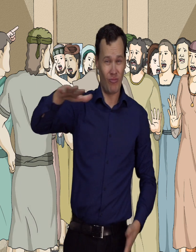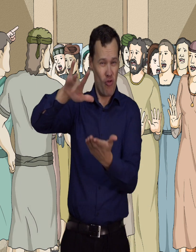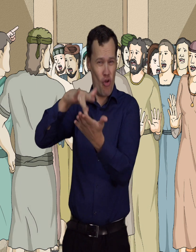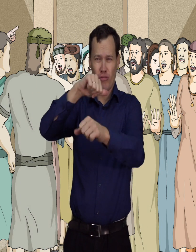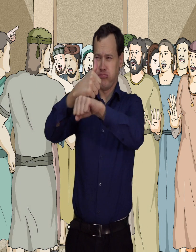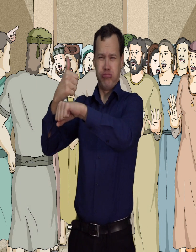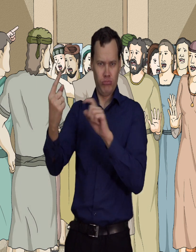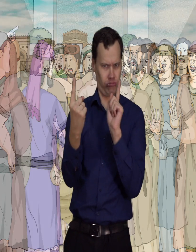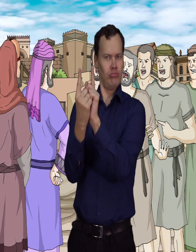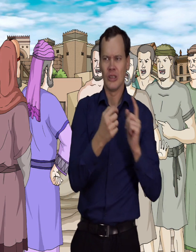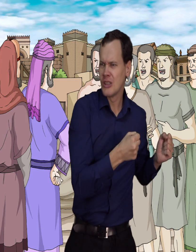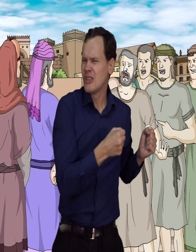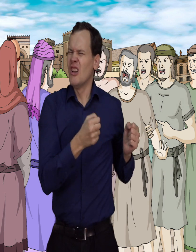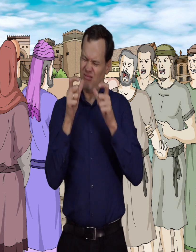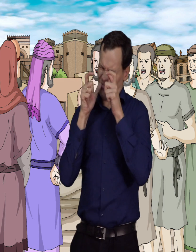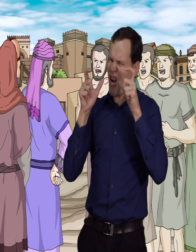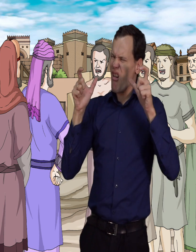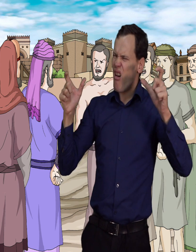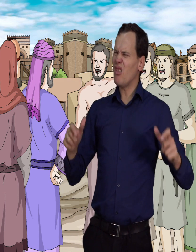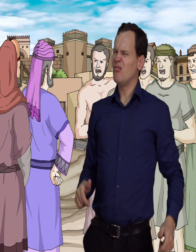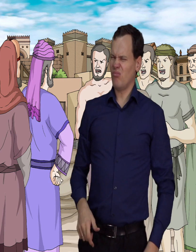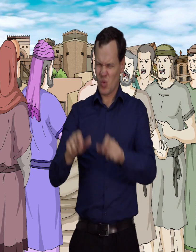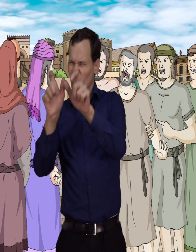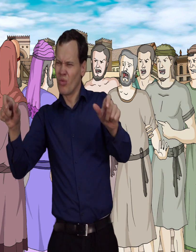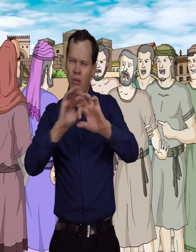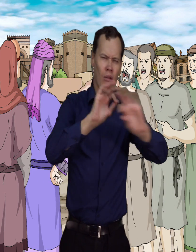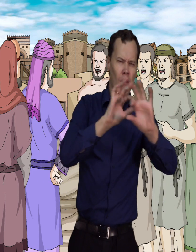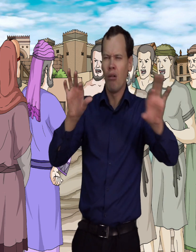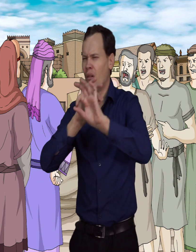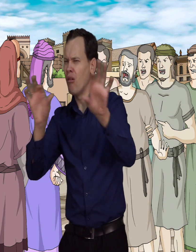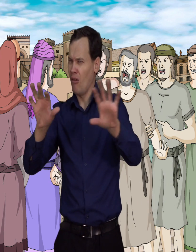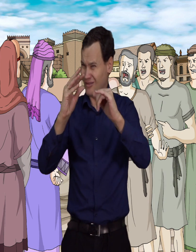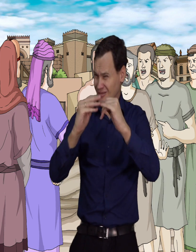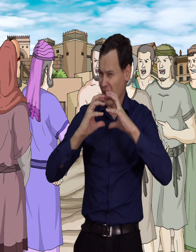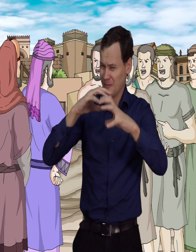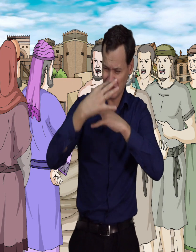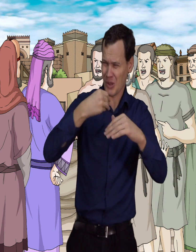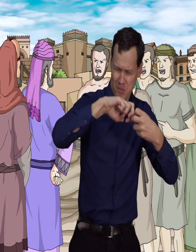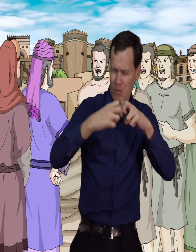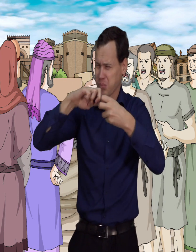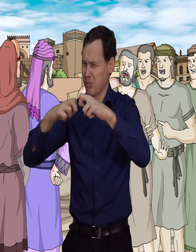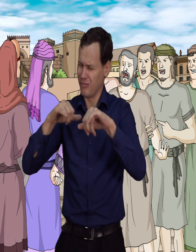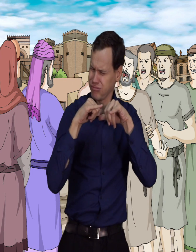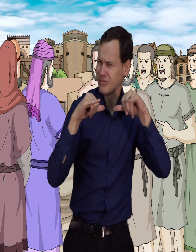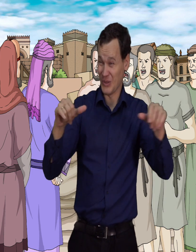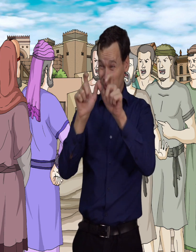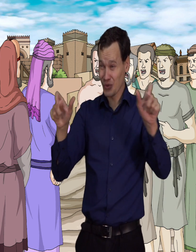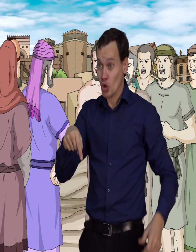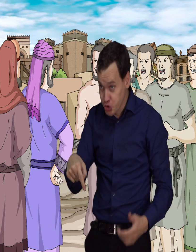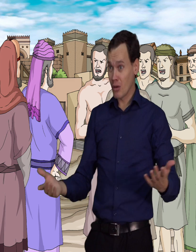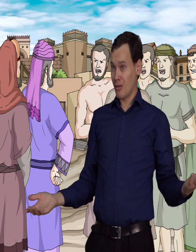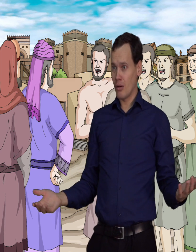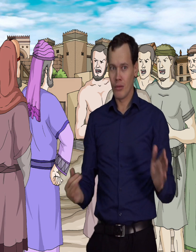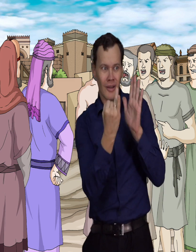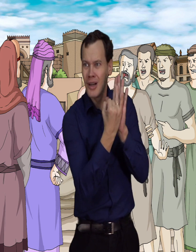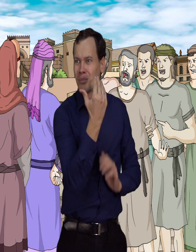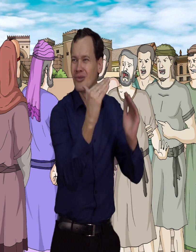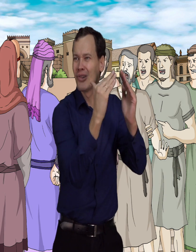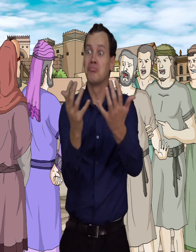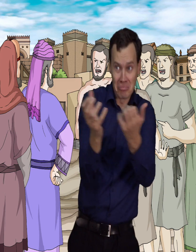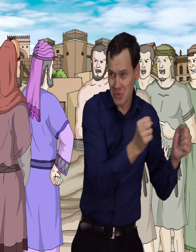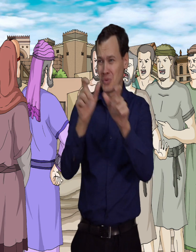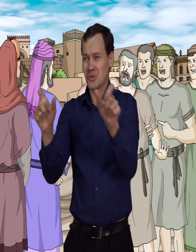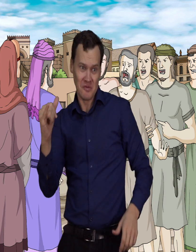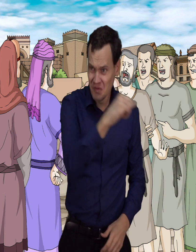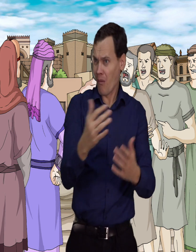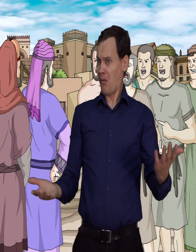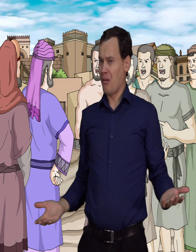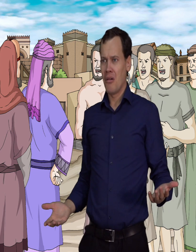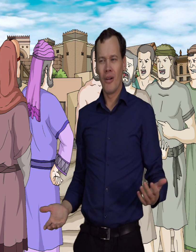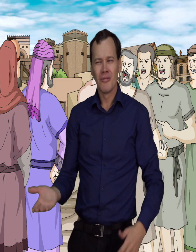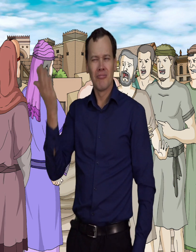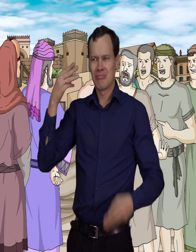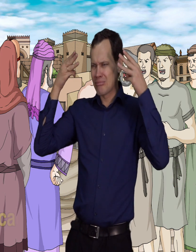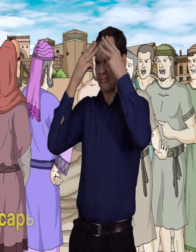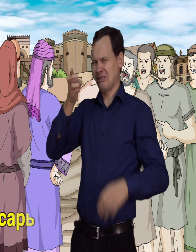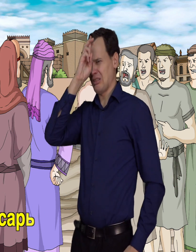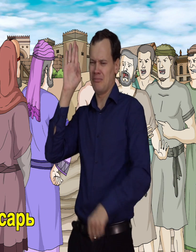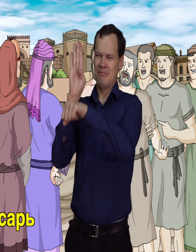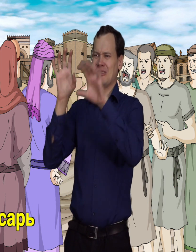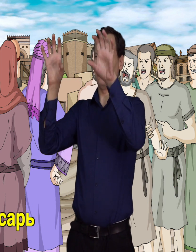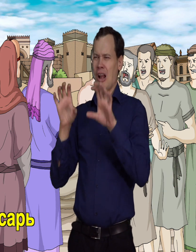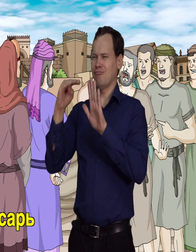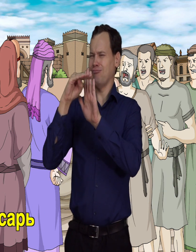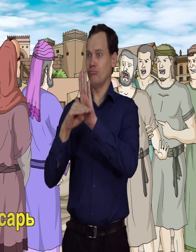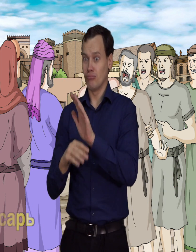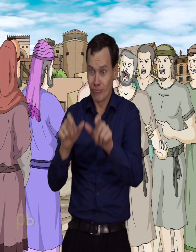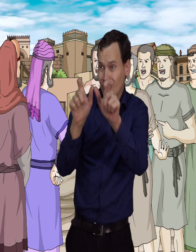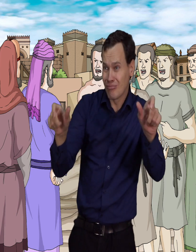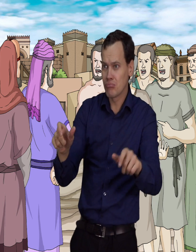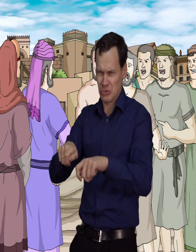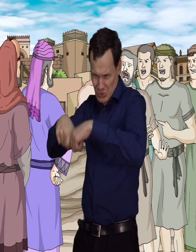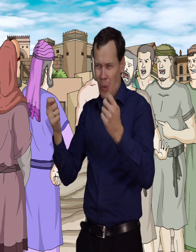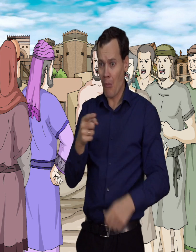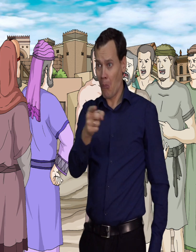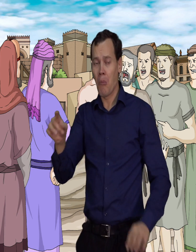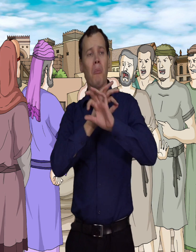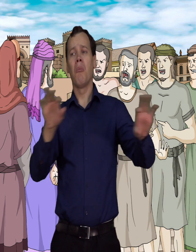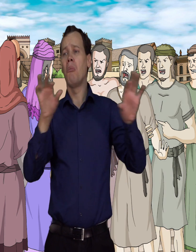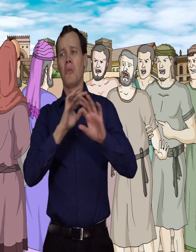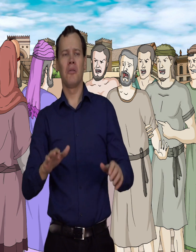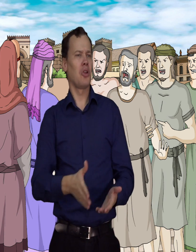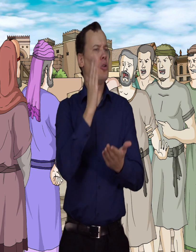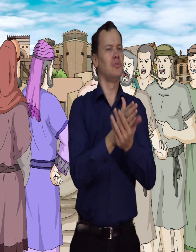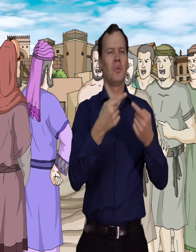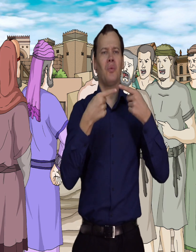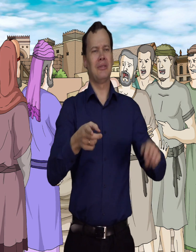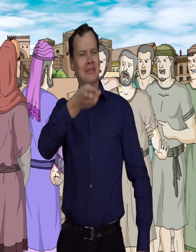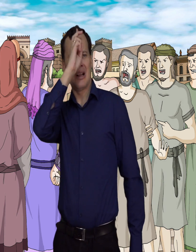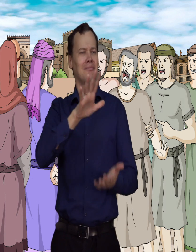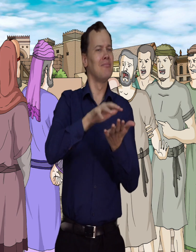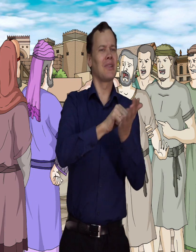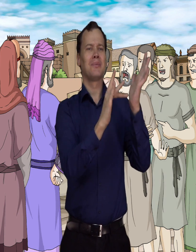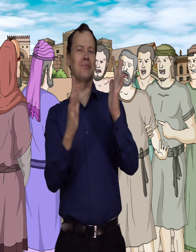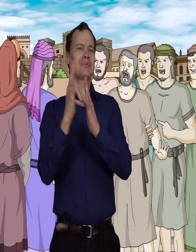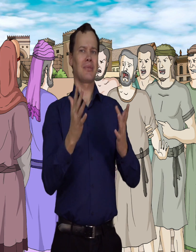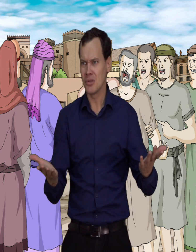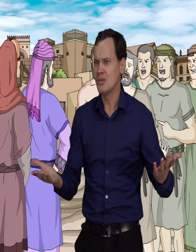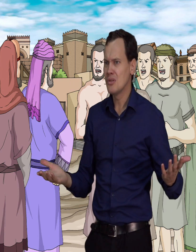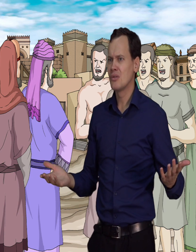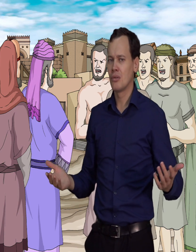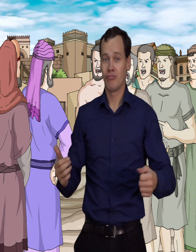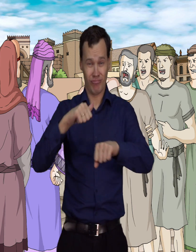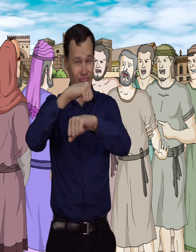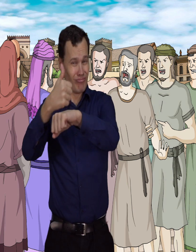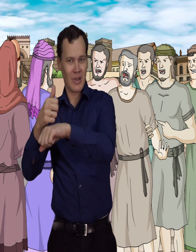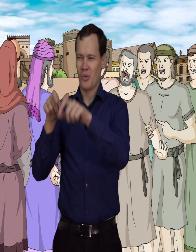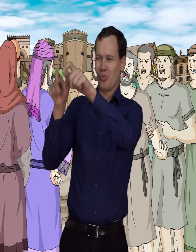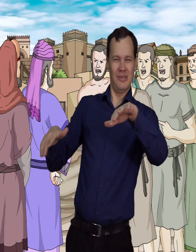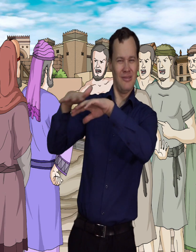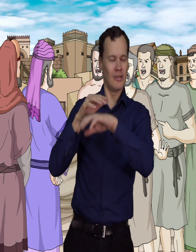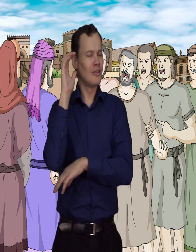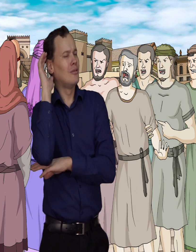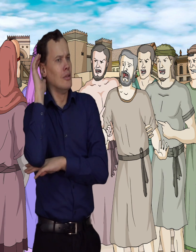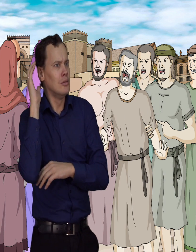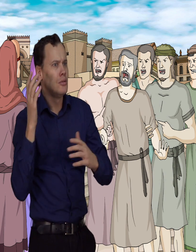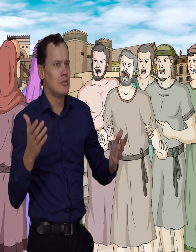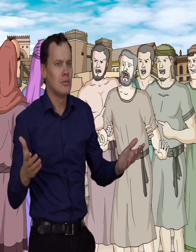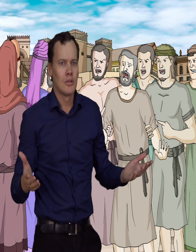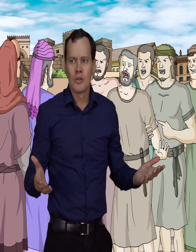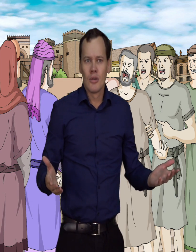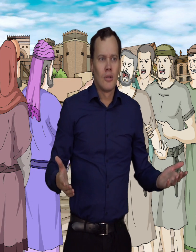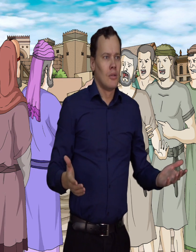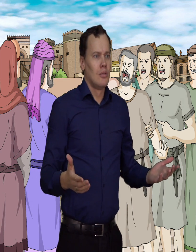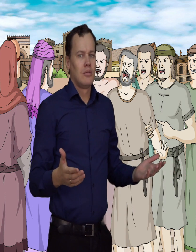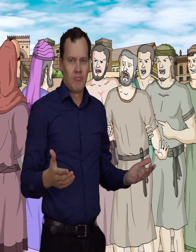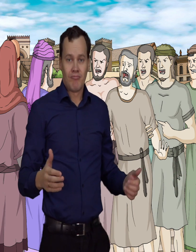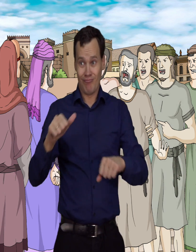But when they could not find them, they dragged Jason and some other brothers before the city officials, shouting, “These men who have turned the world upside down have now come here, and Jason has welcomed them into his home.